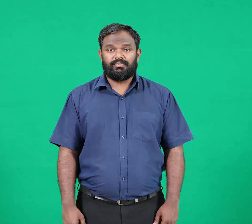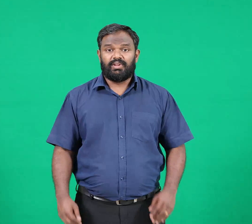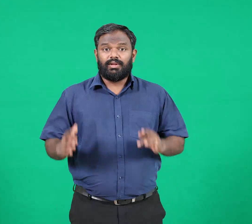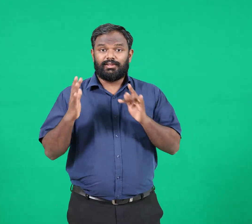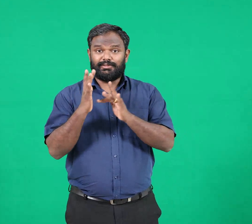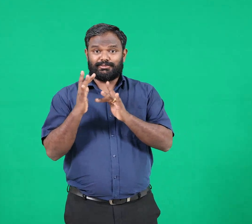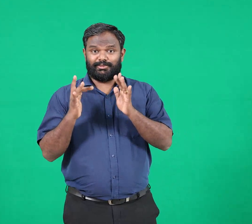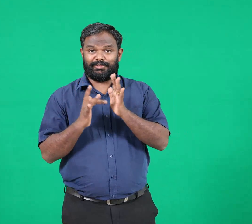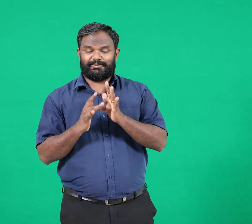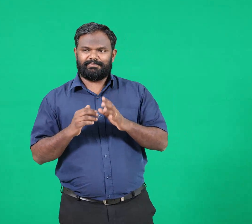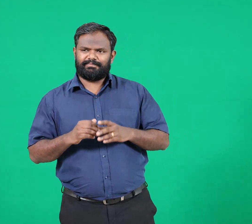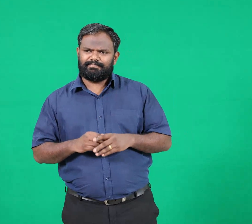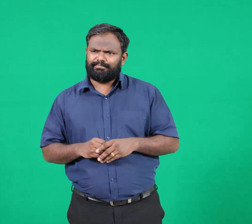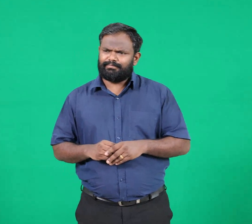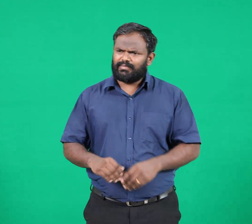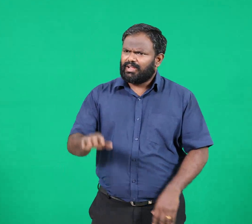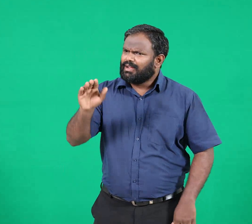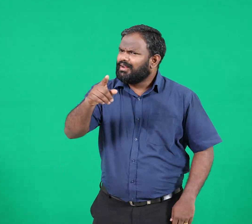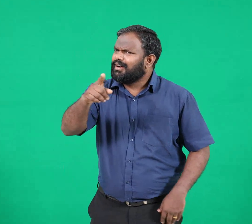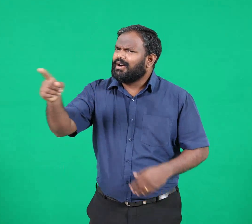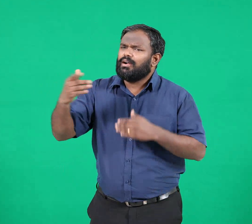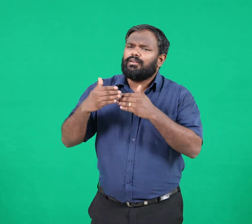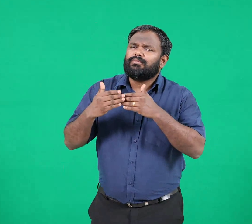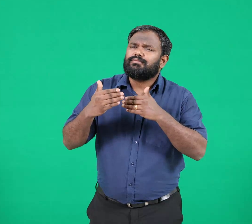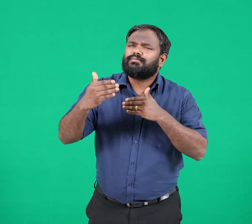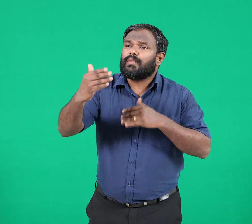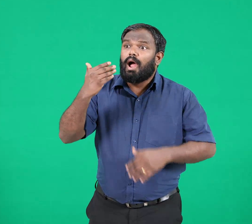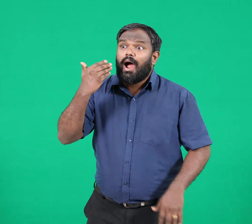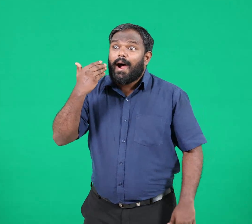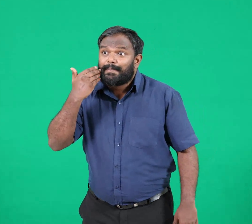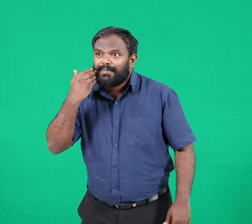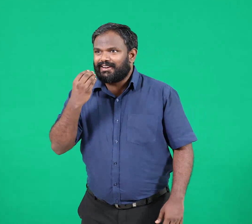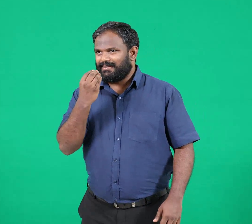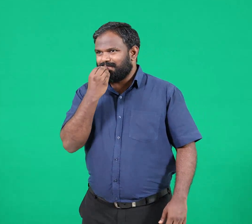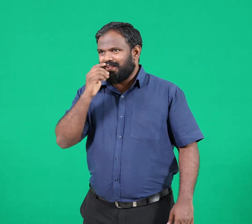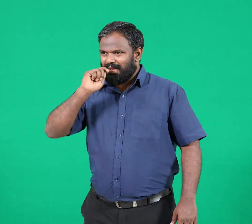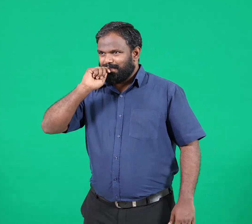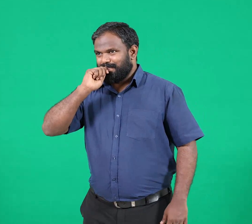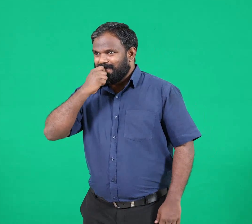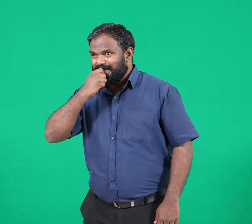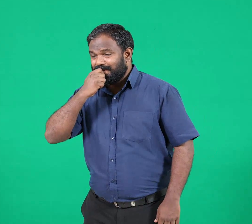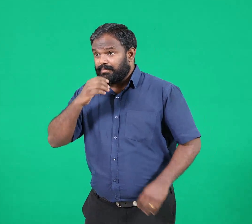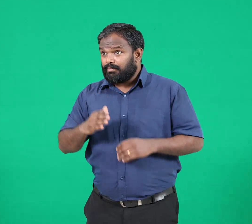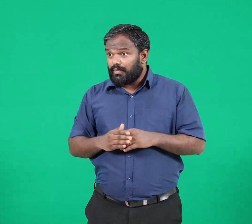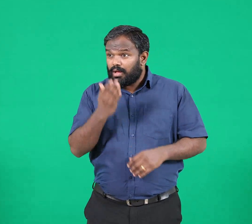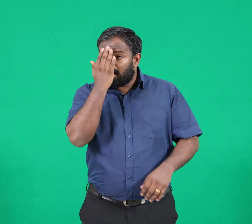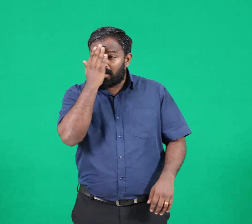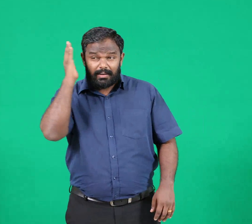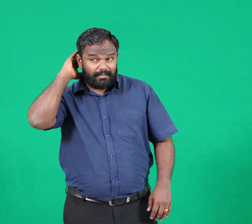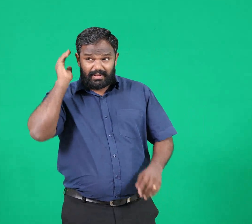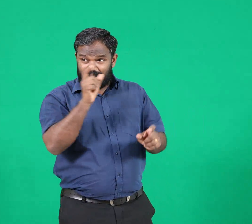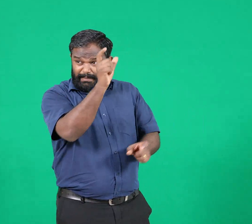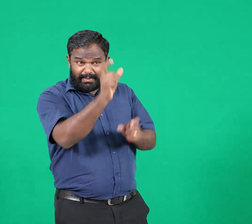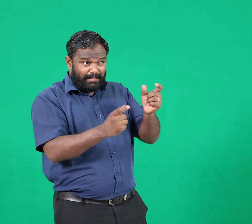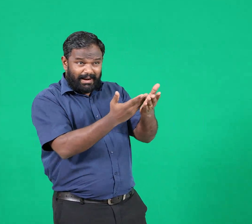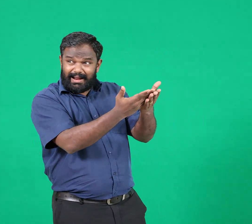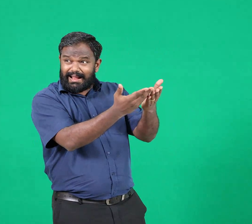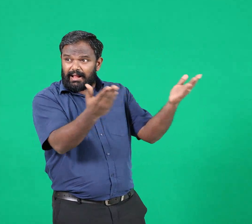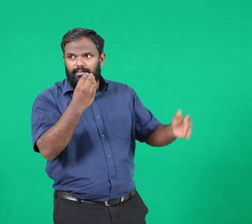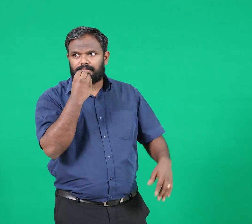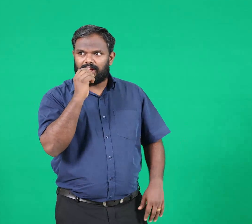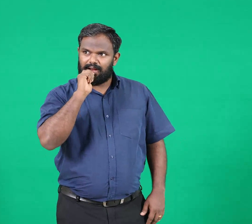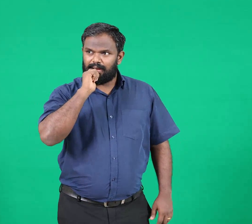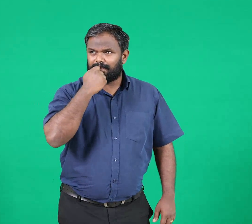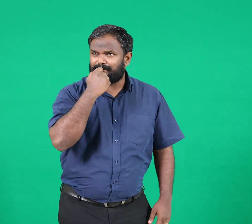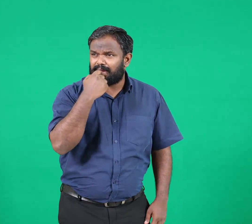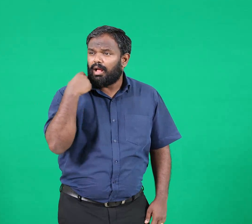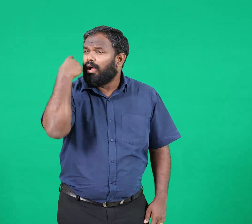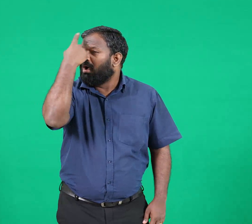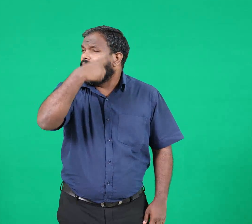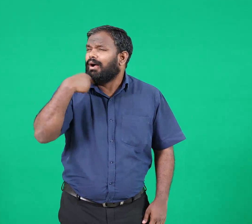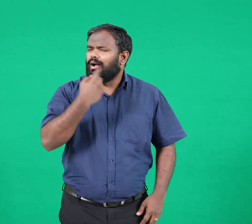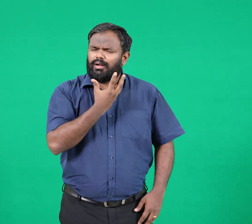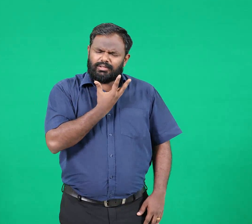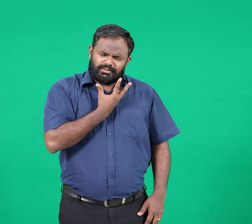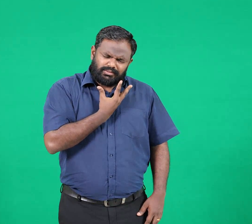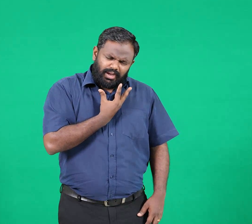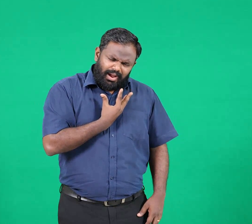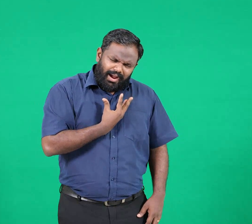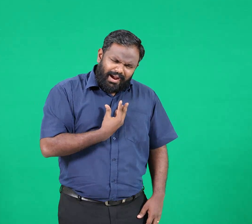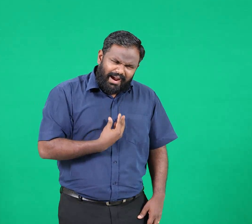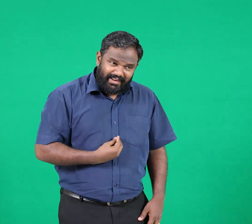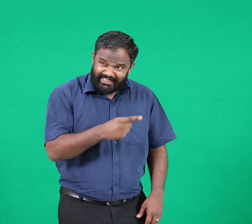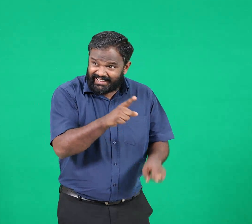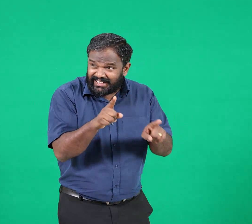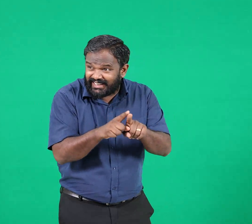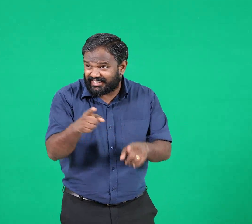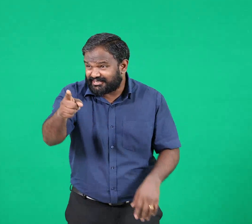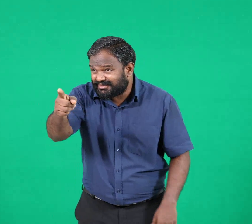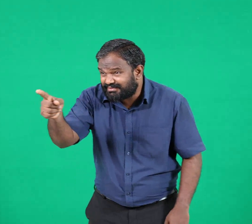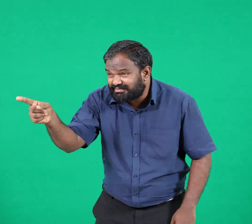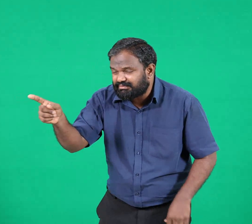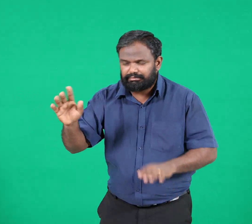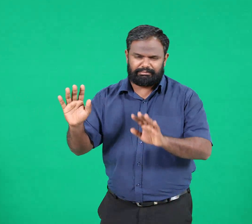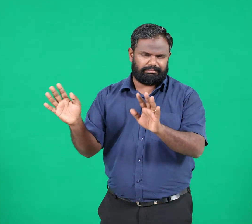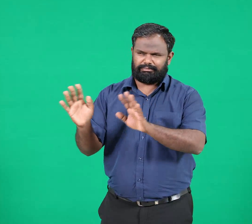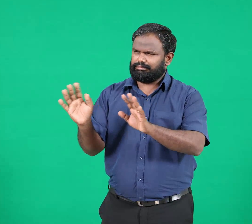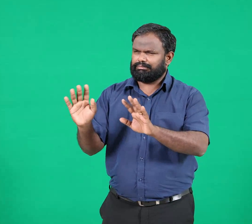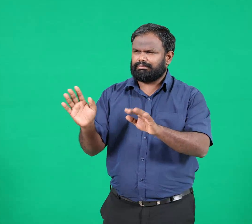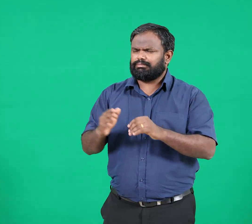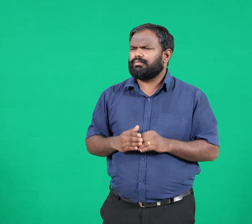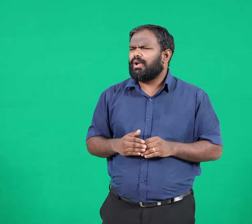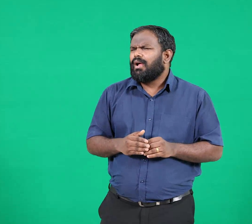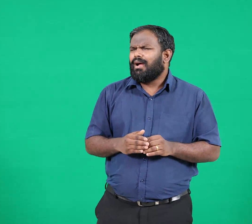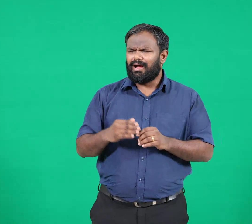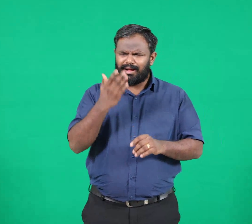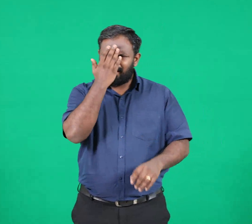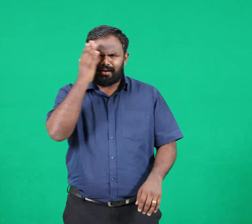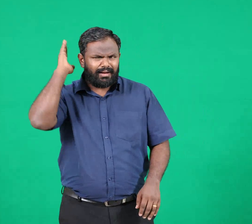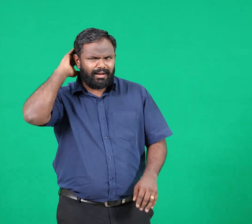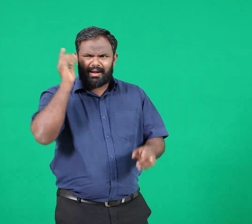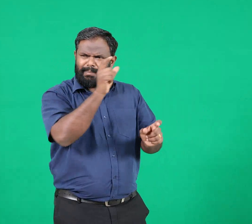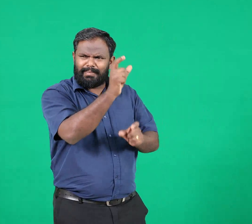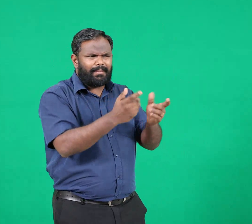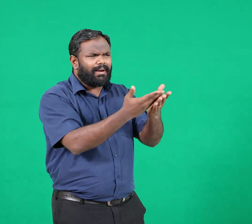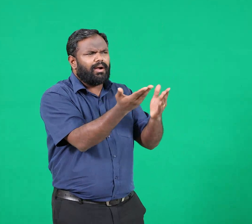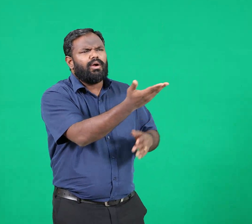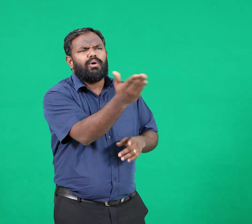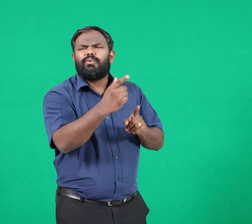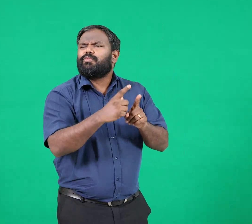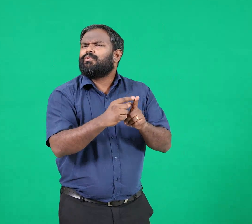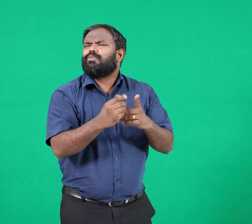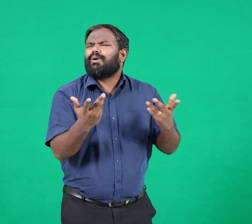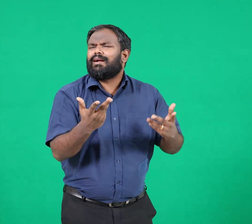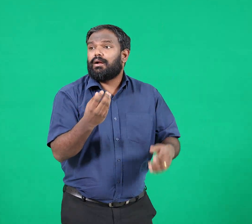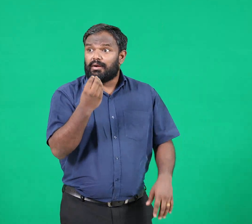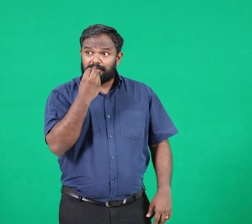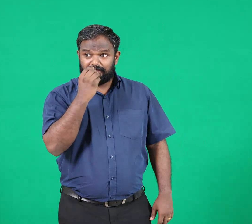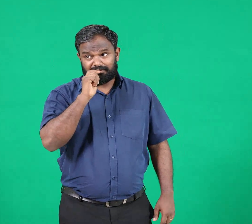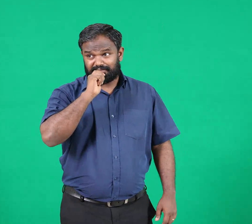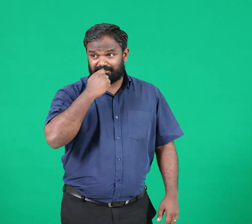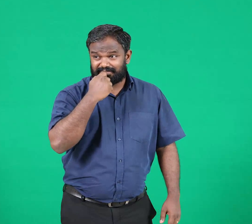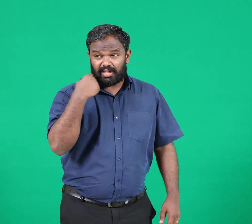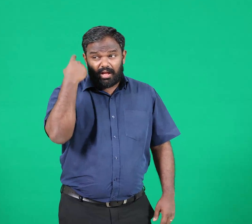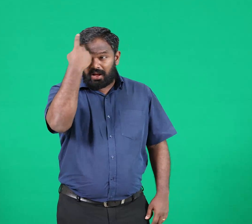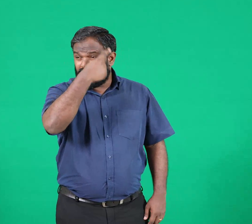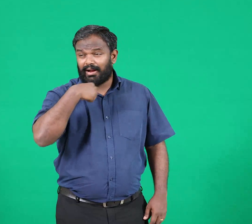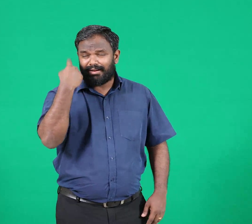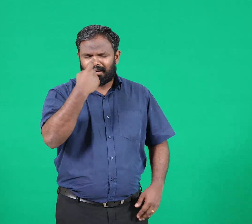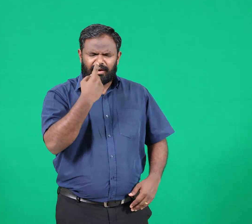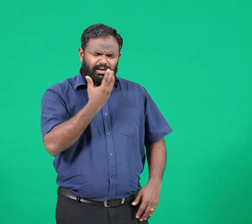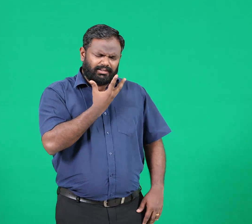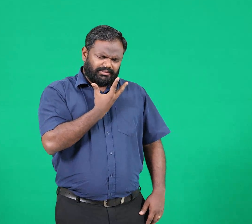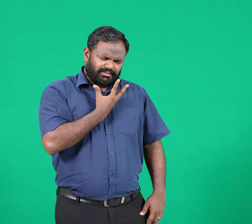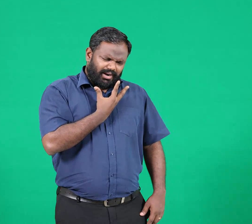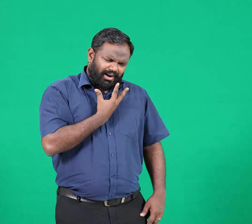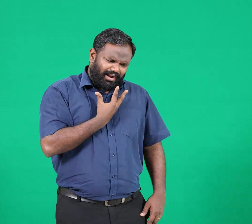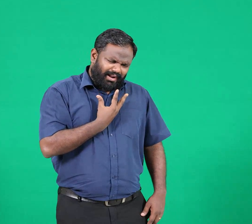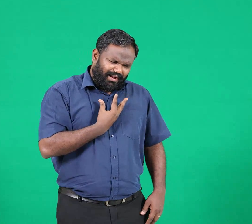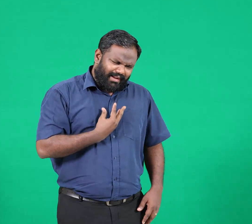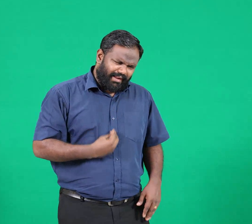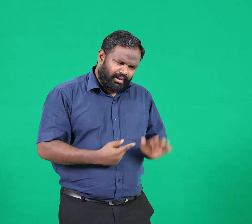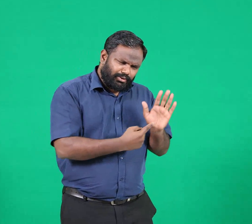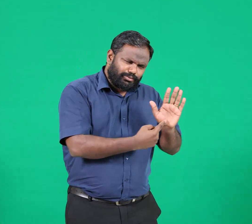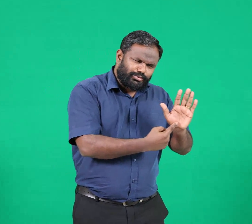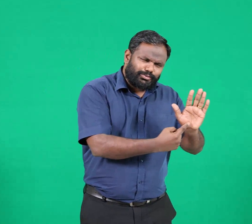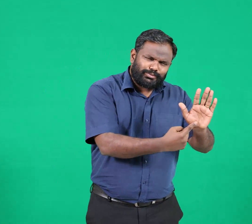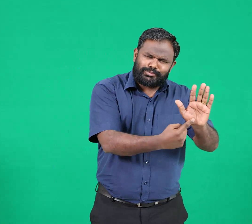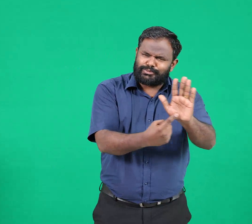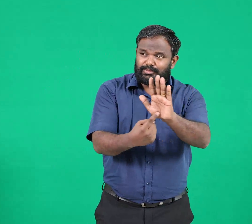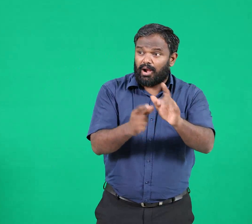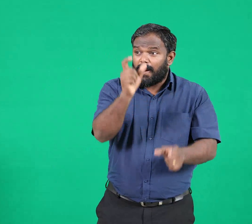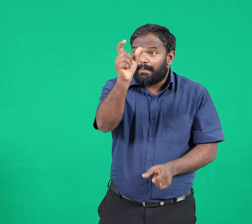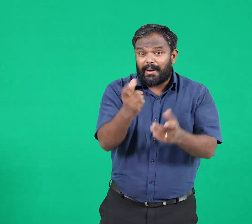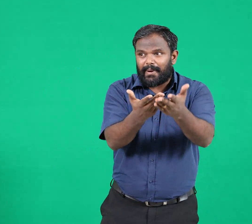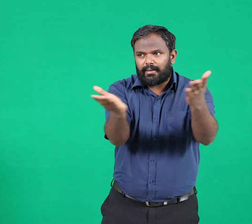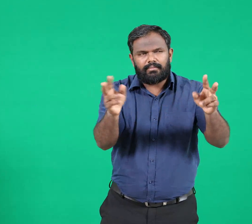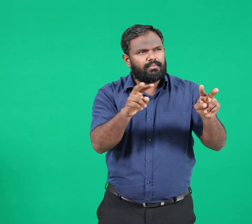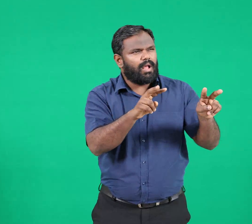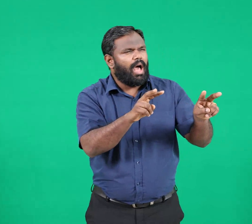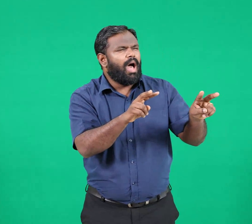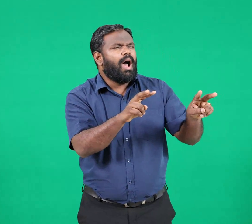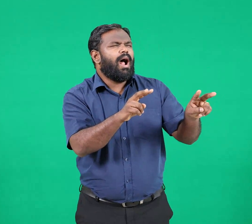When you fast, do not be somber like the hypocrites, for they disfigure their faces to show men they are fasting.